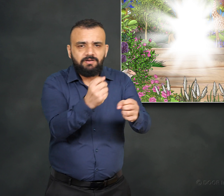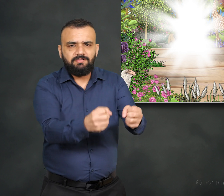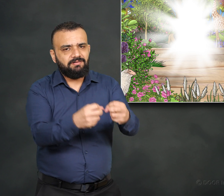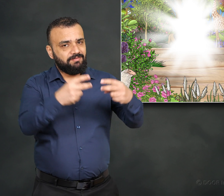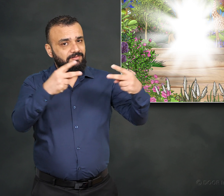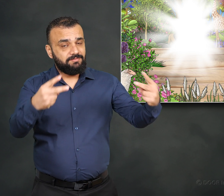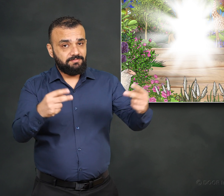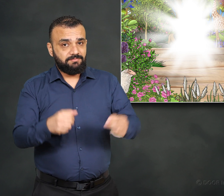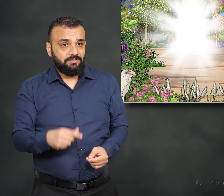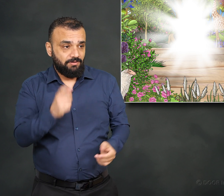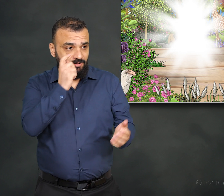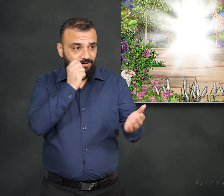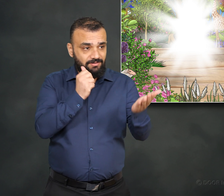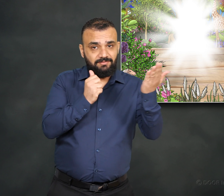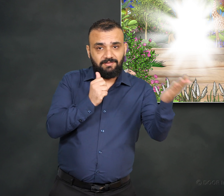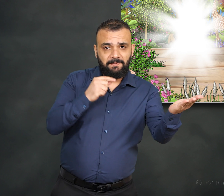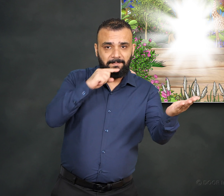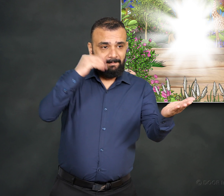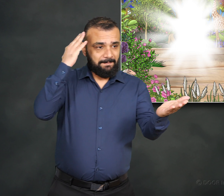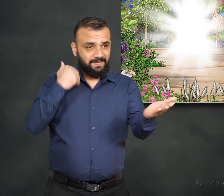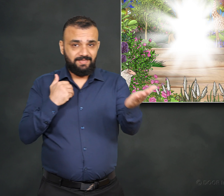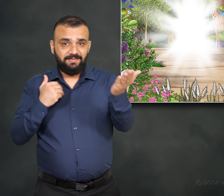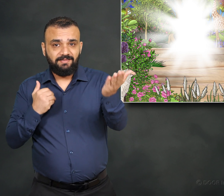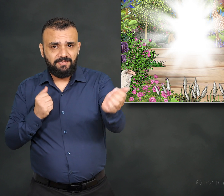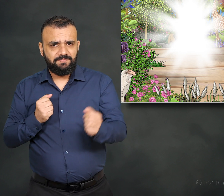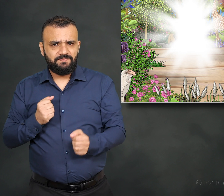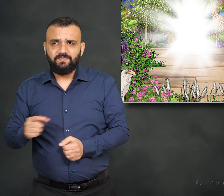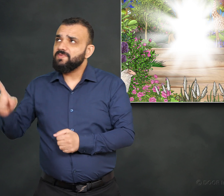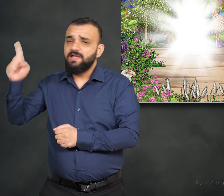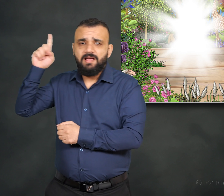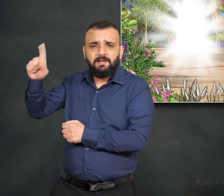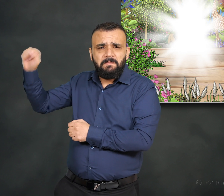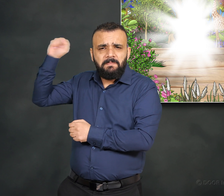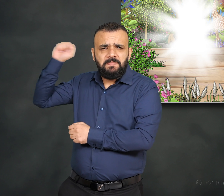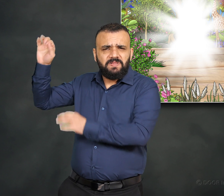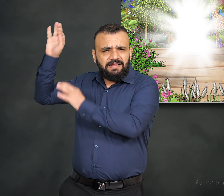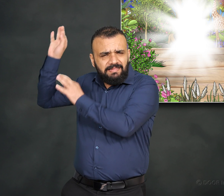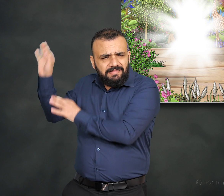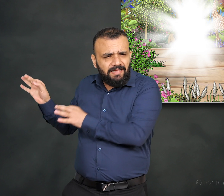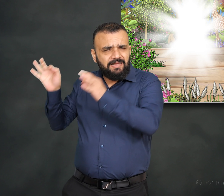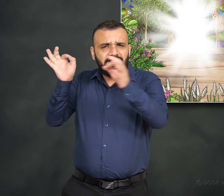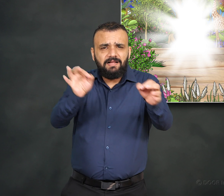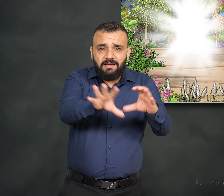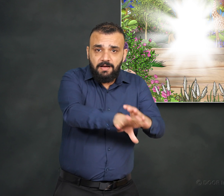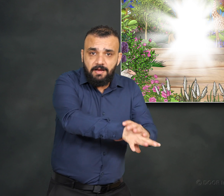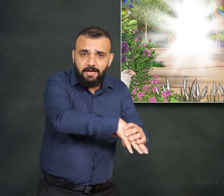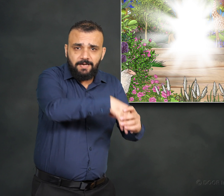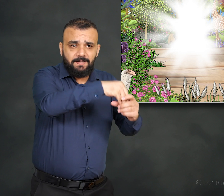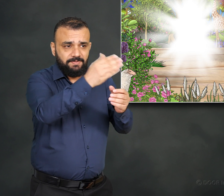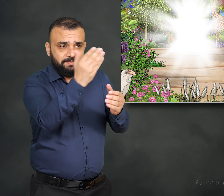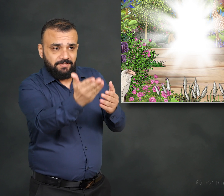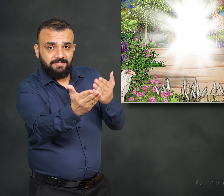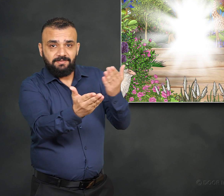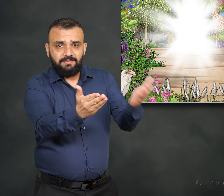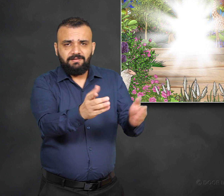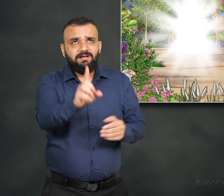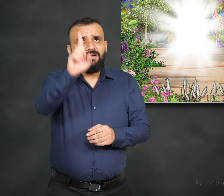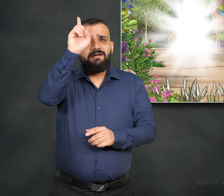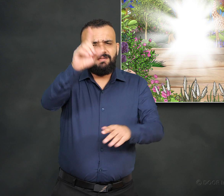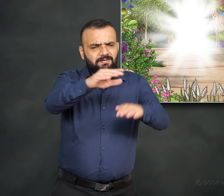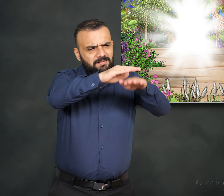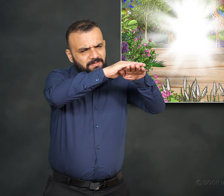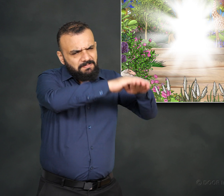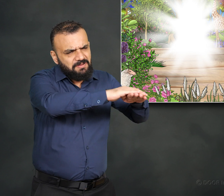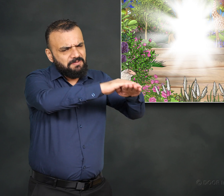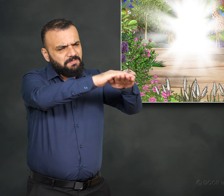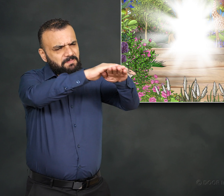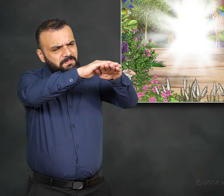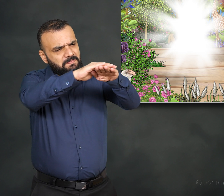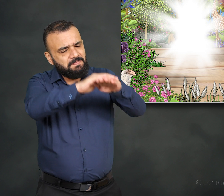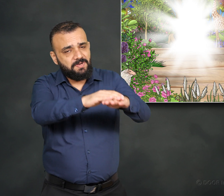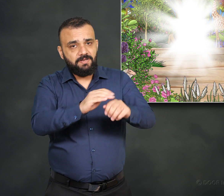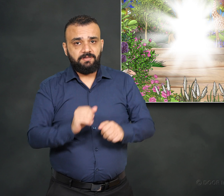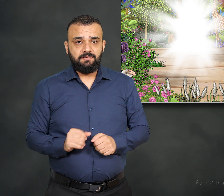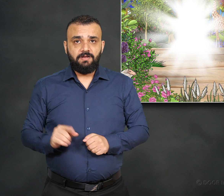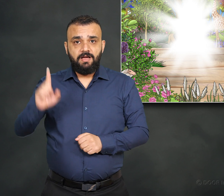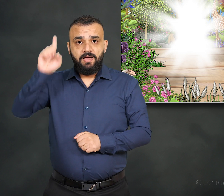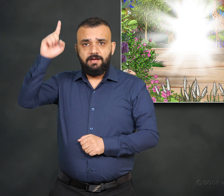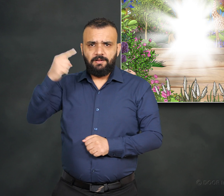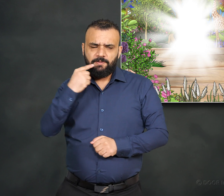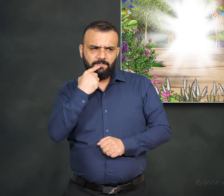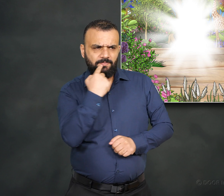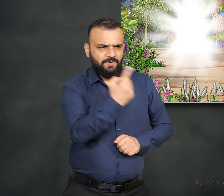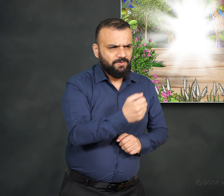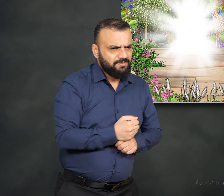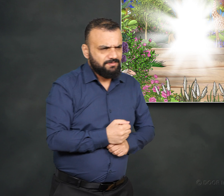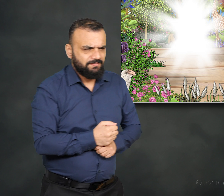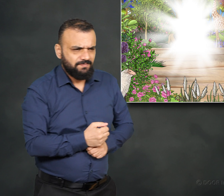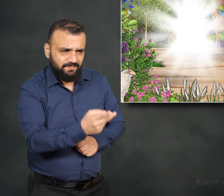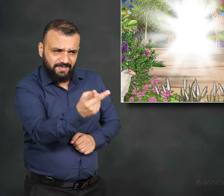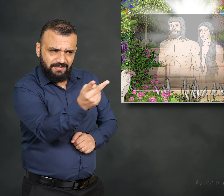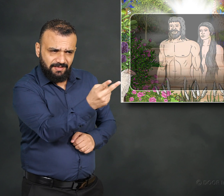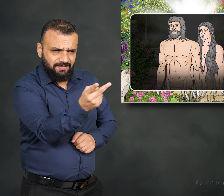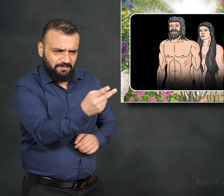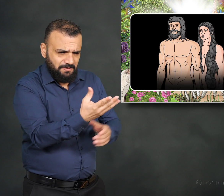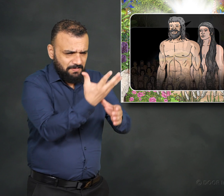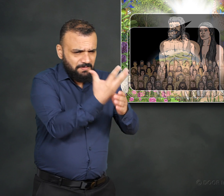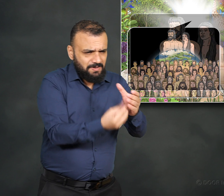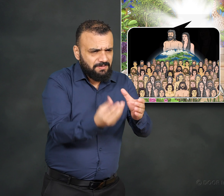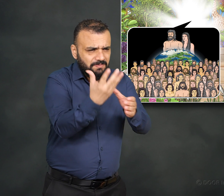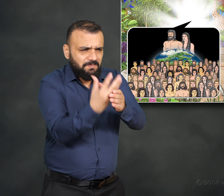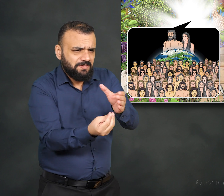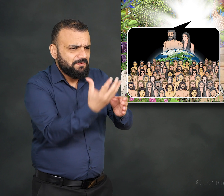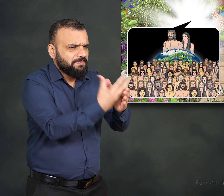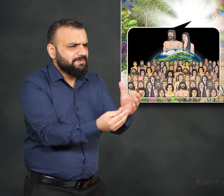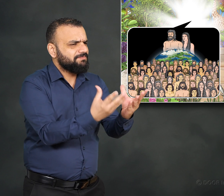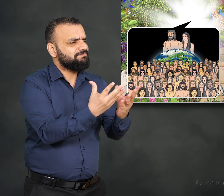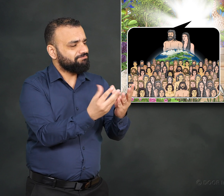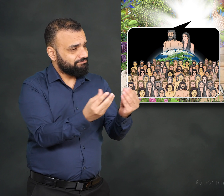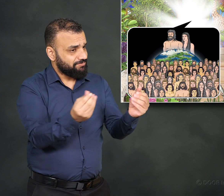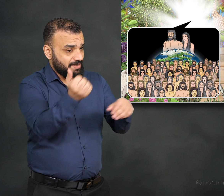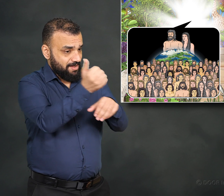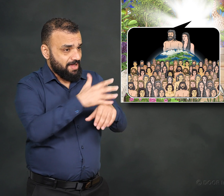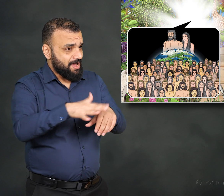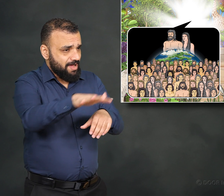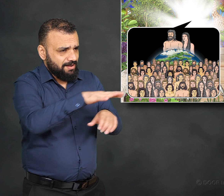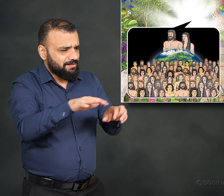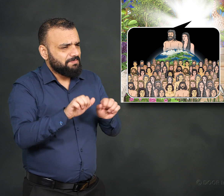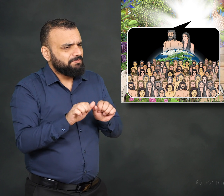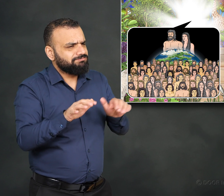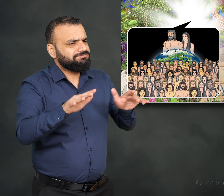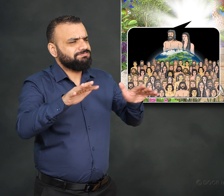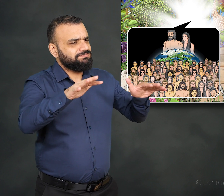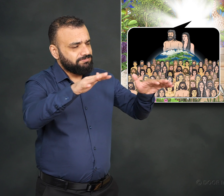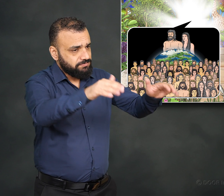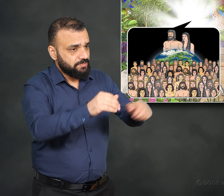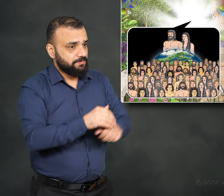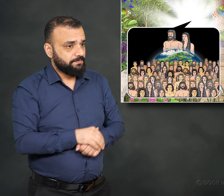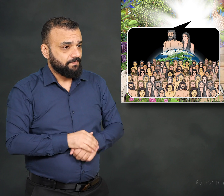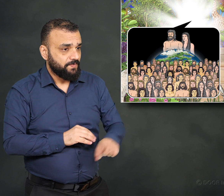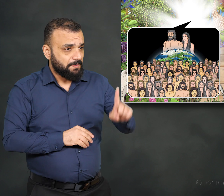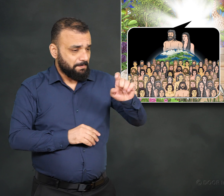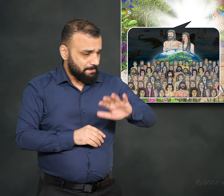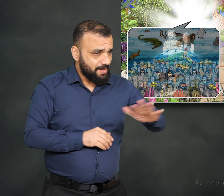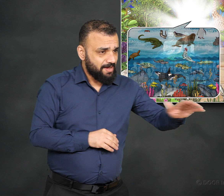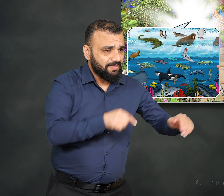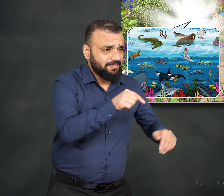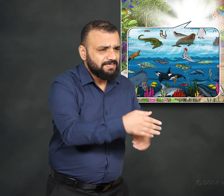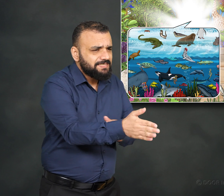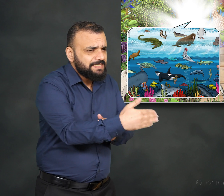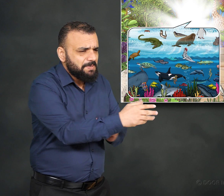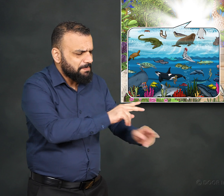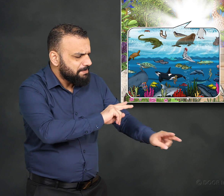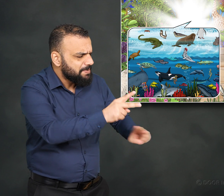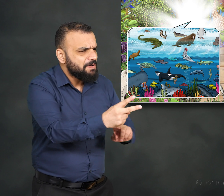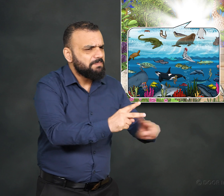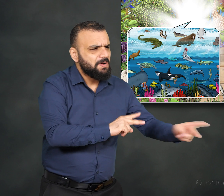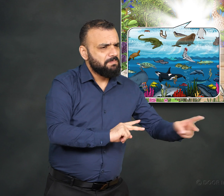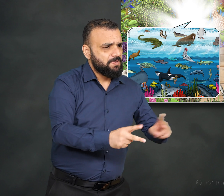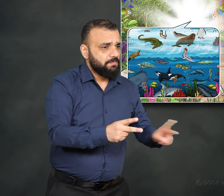So God created man in His own image; in the image of God He created him; male and female He created them. God blessed them and said to them, “Be fruitful and multiply, and fill the earth and subdue it;